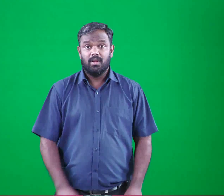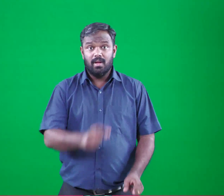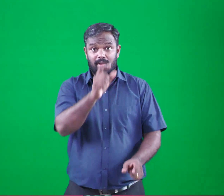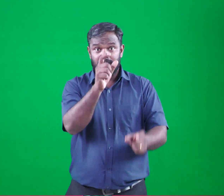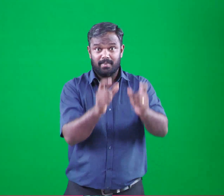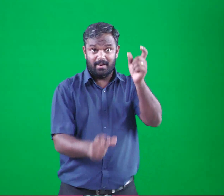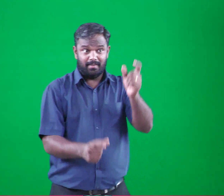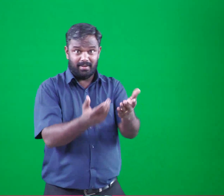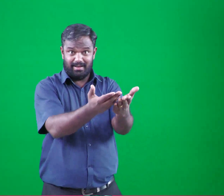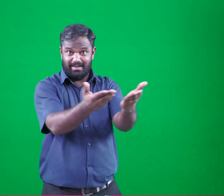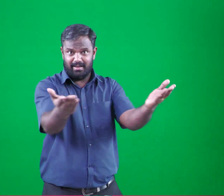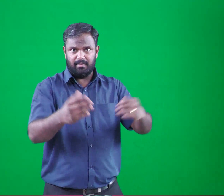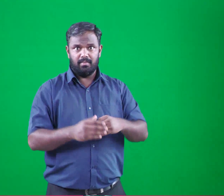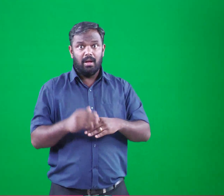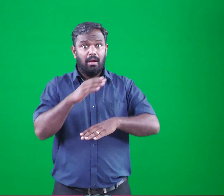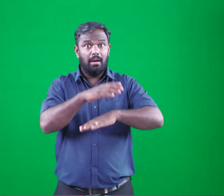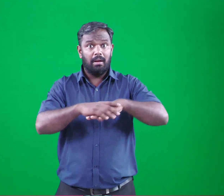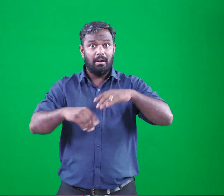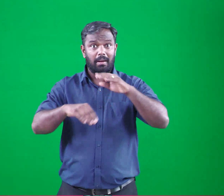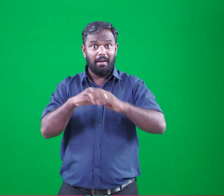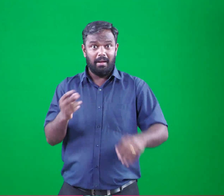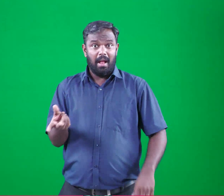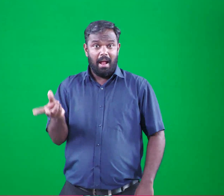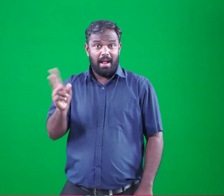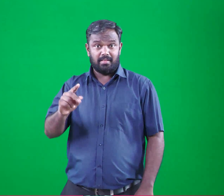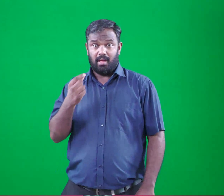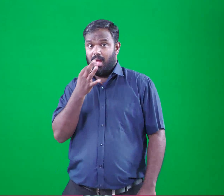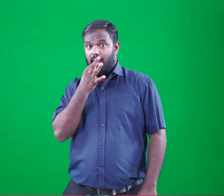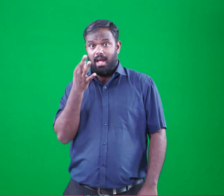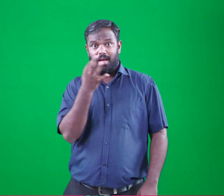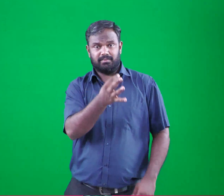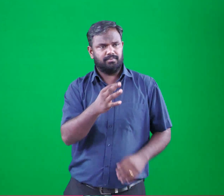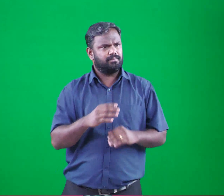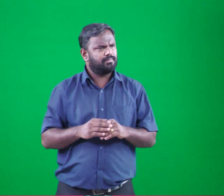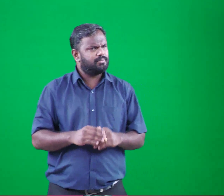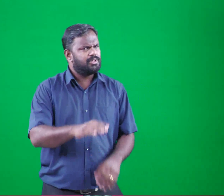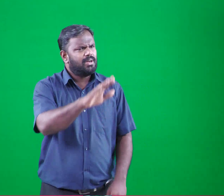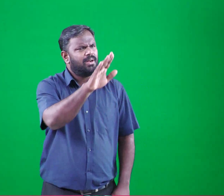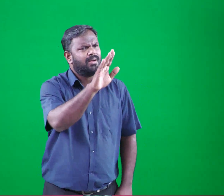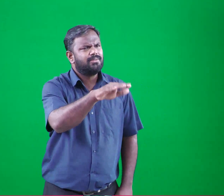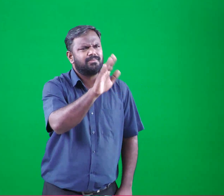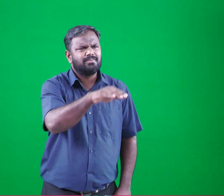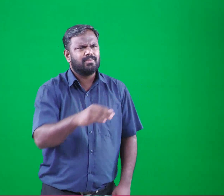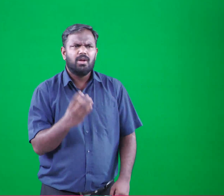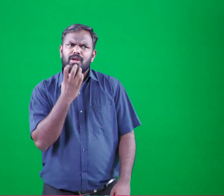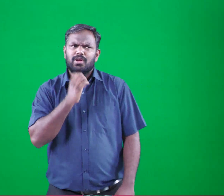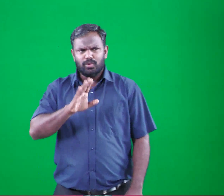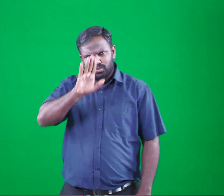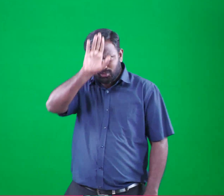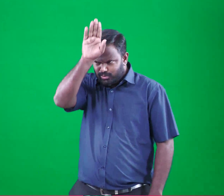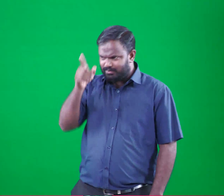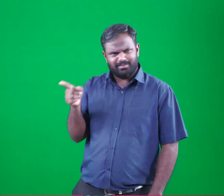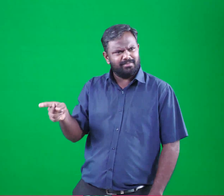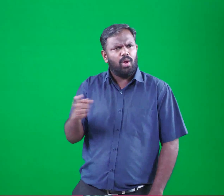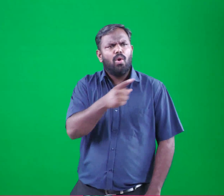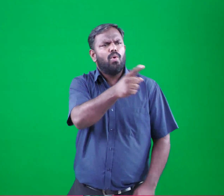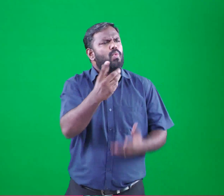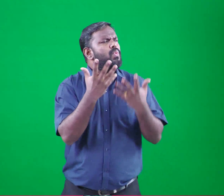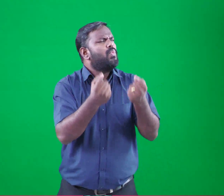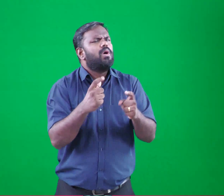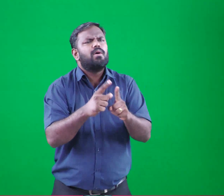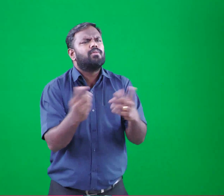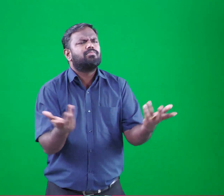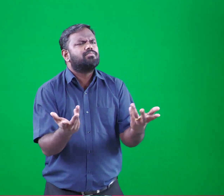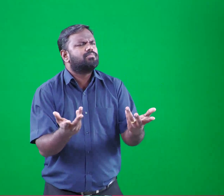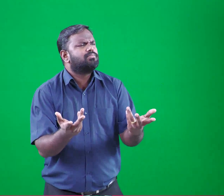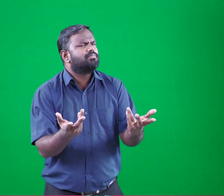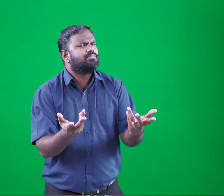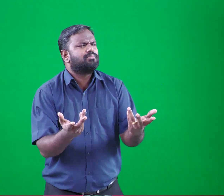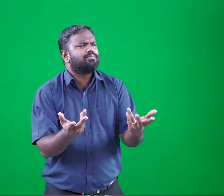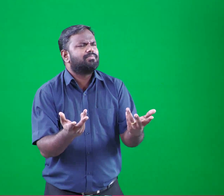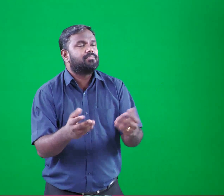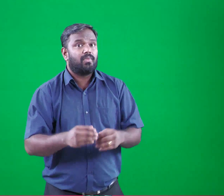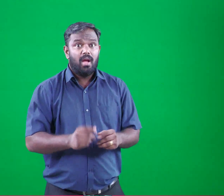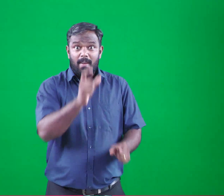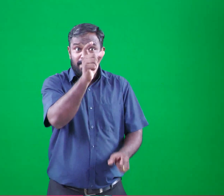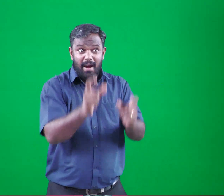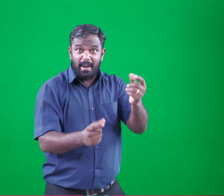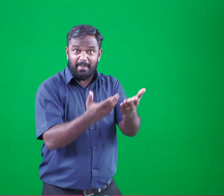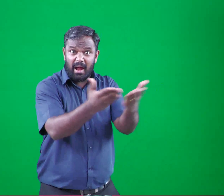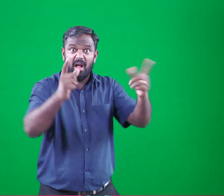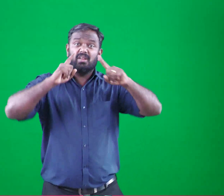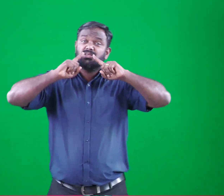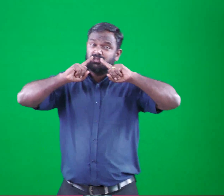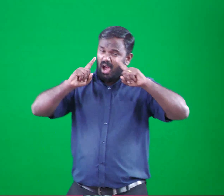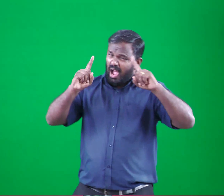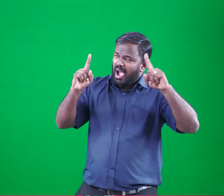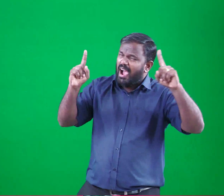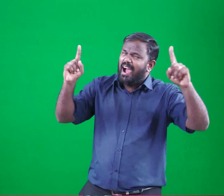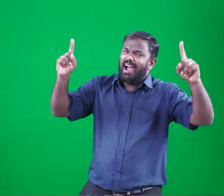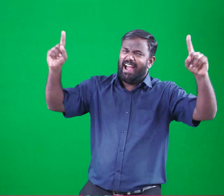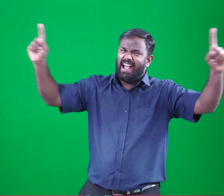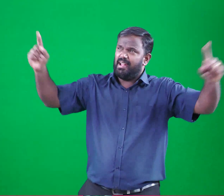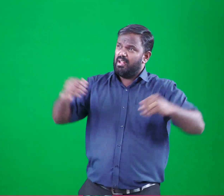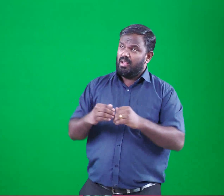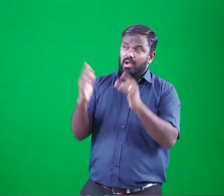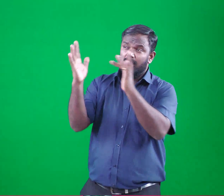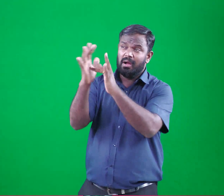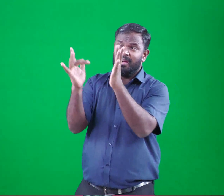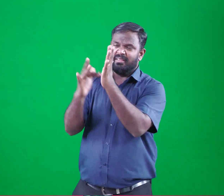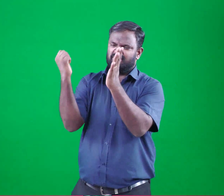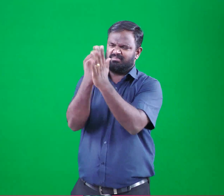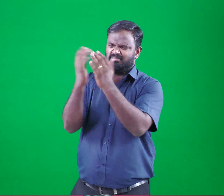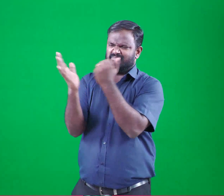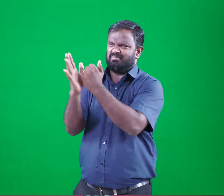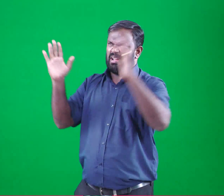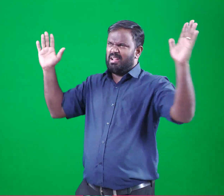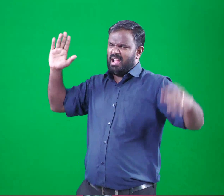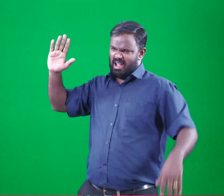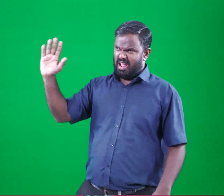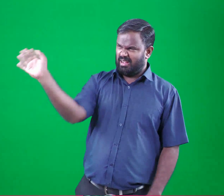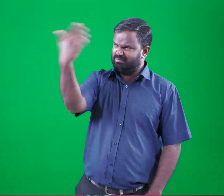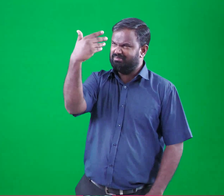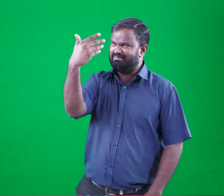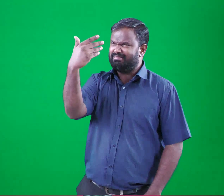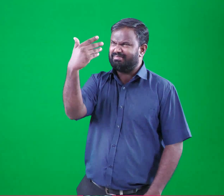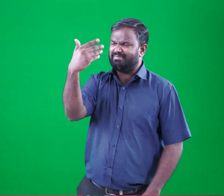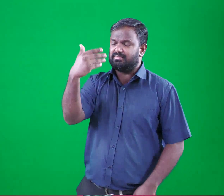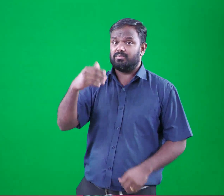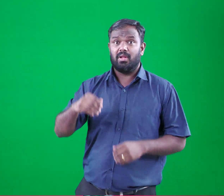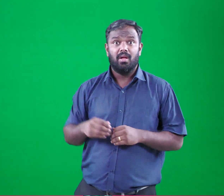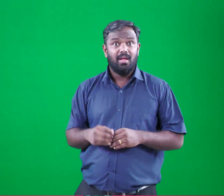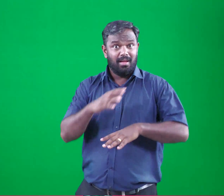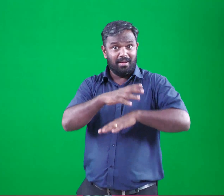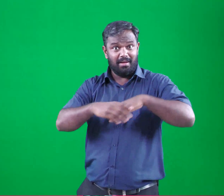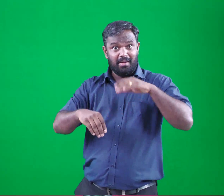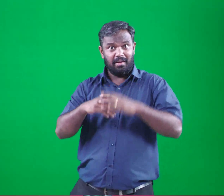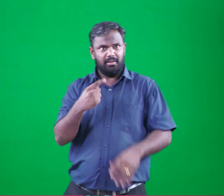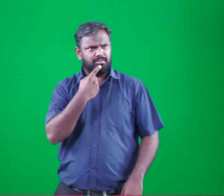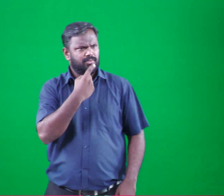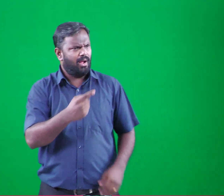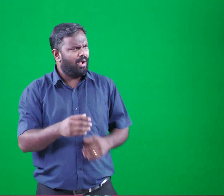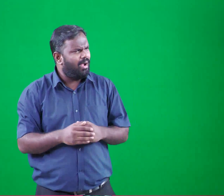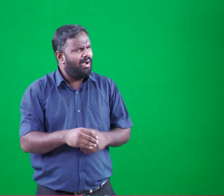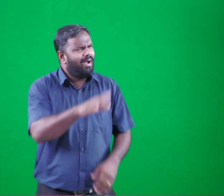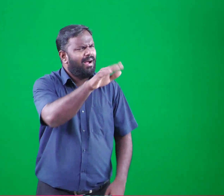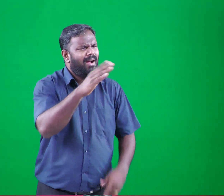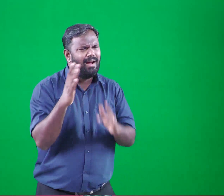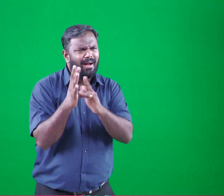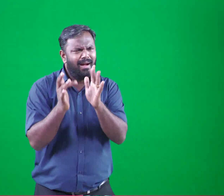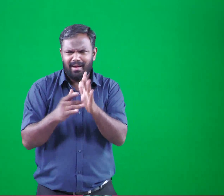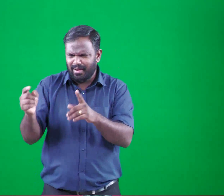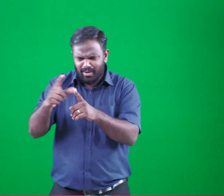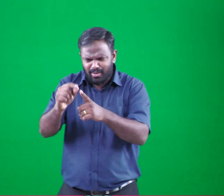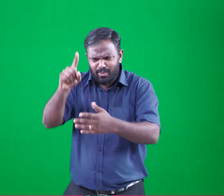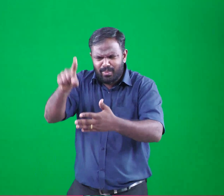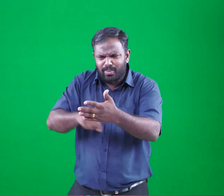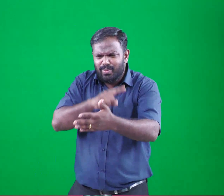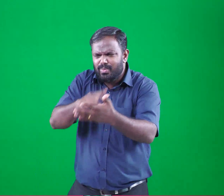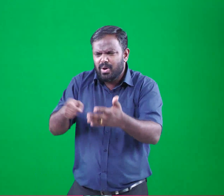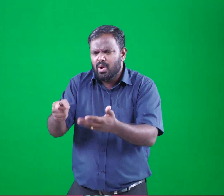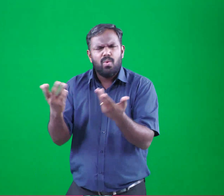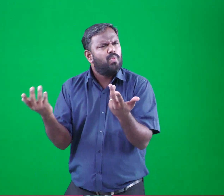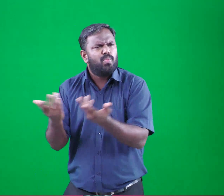So Pilate asked them again, "What then do you want me to do with the One you call the King of the Jews?"